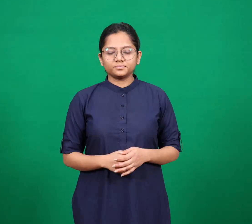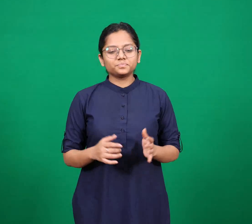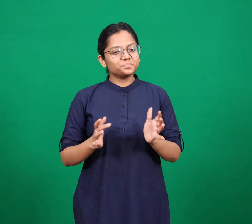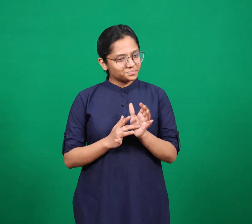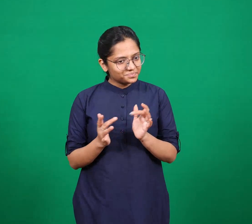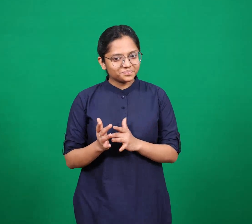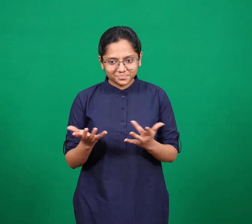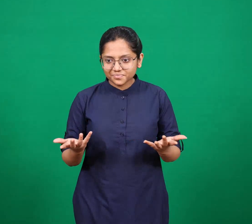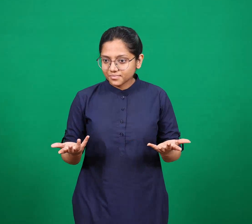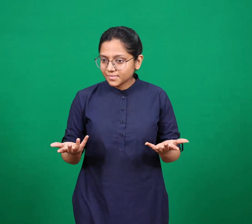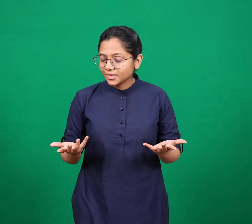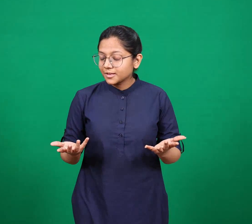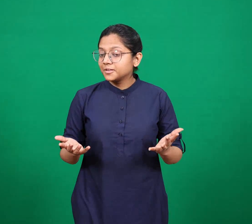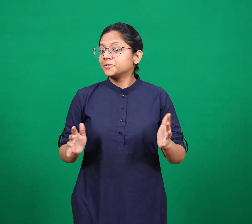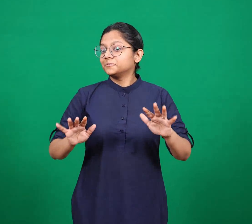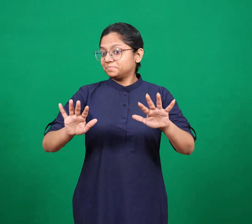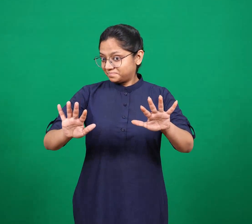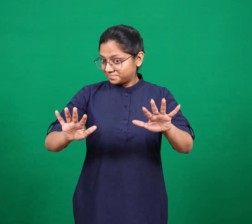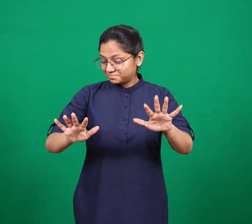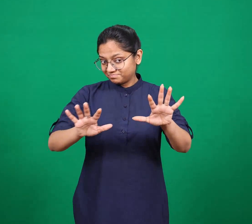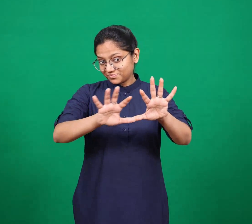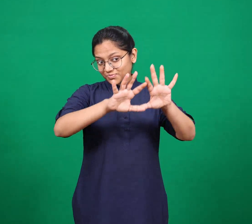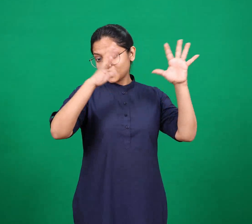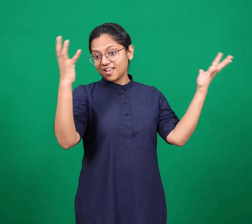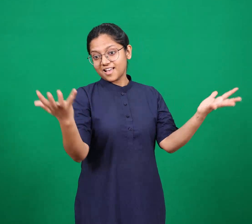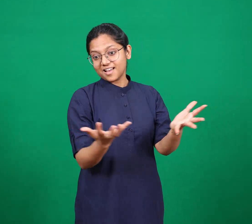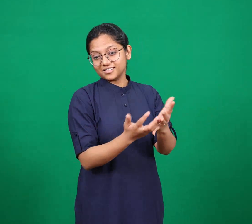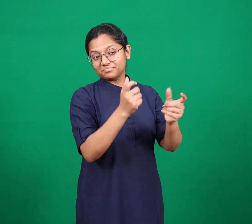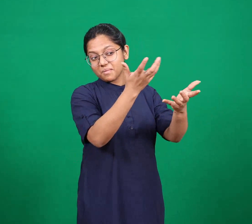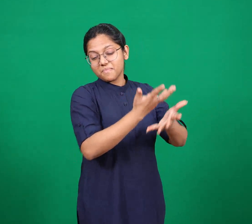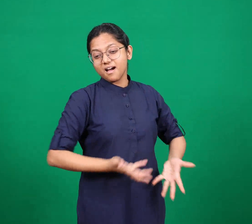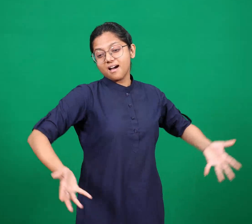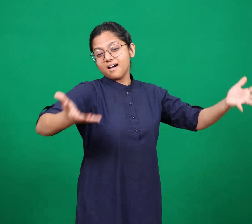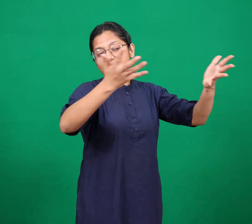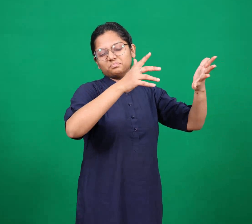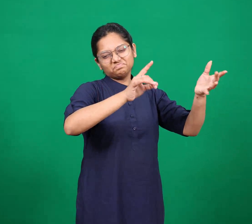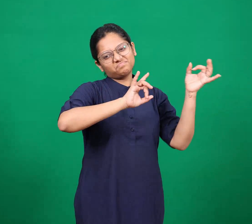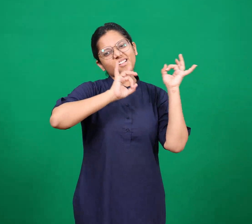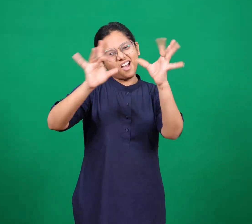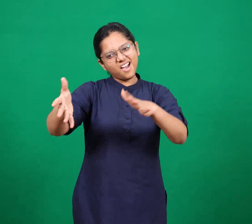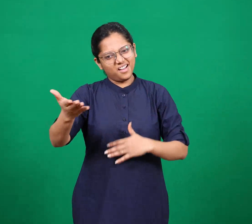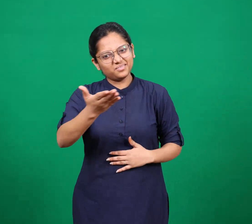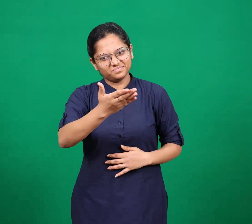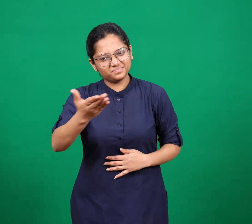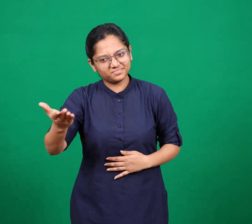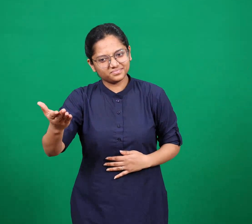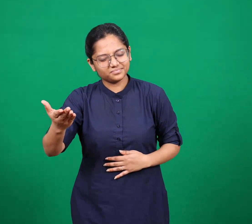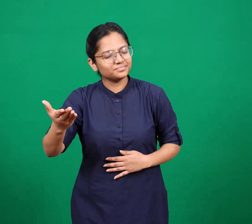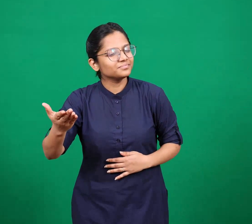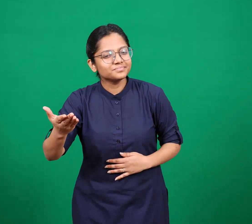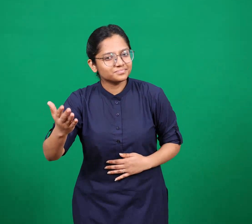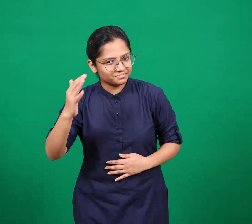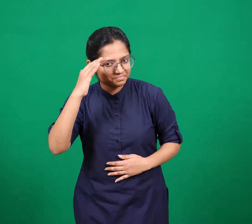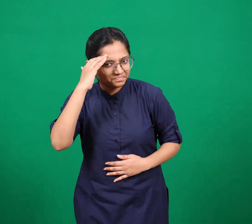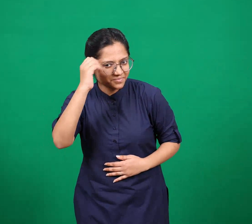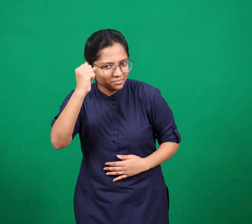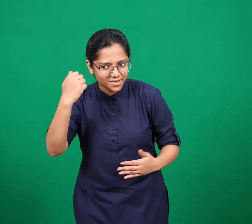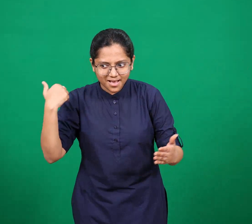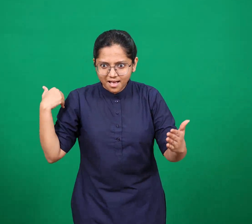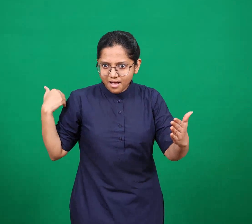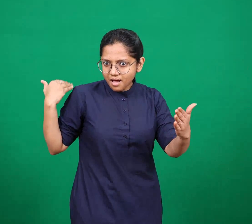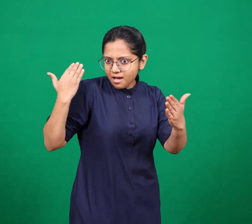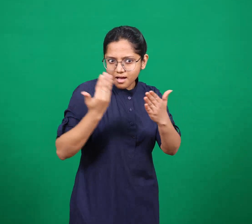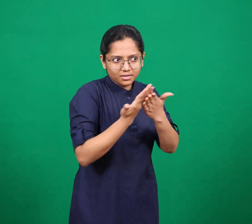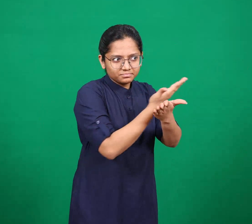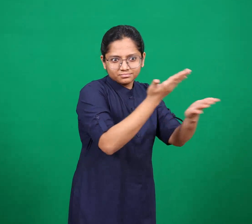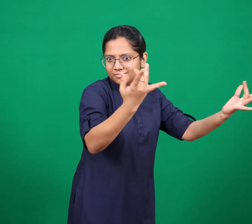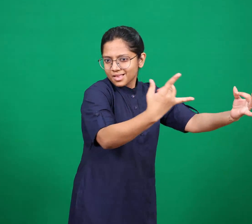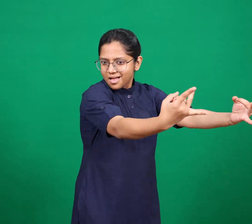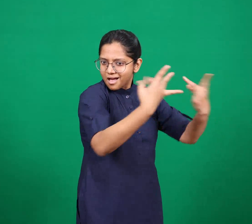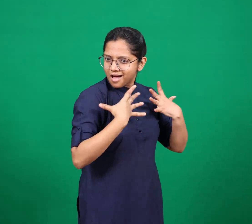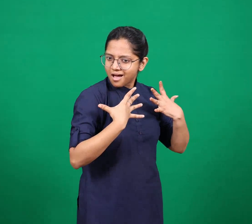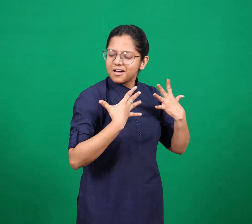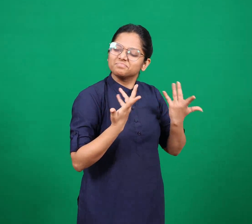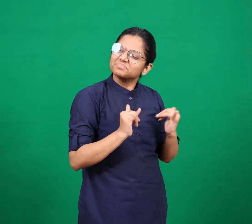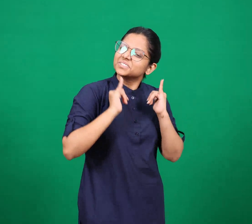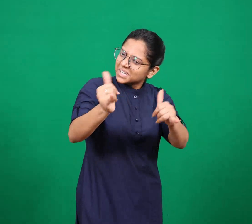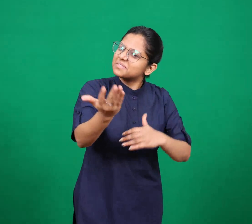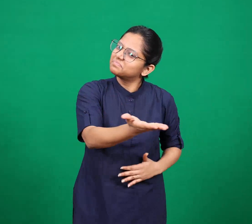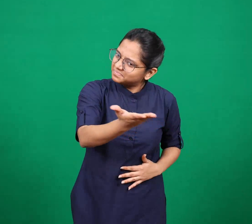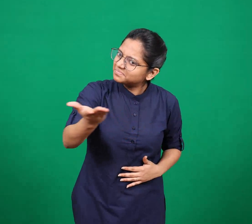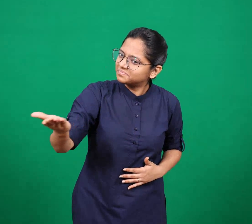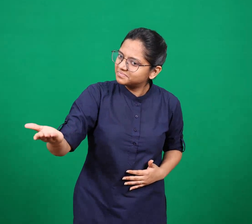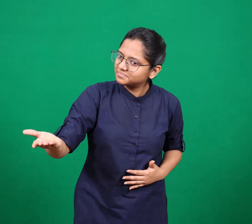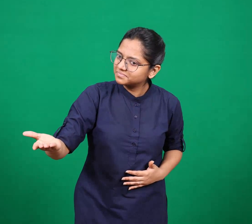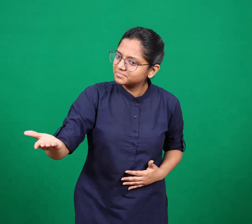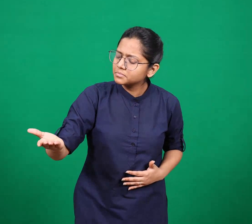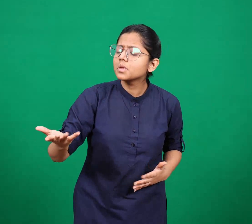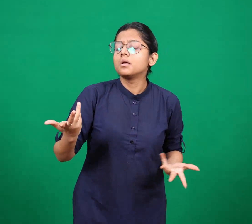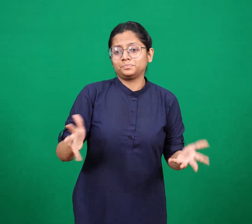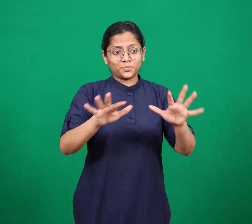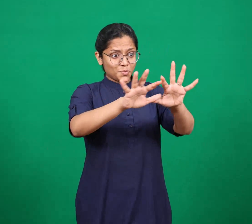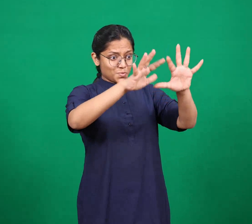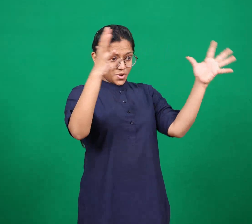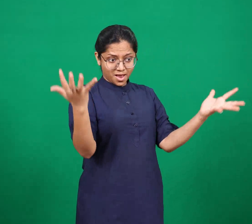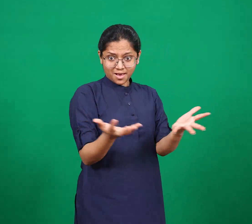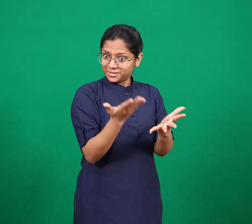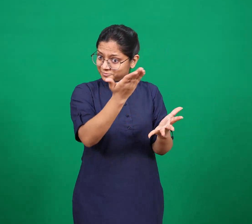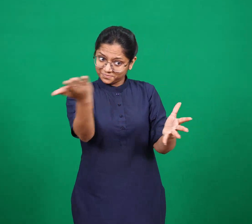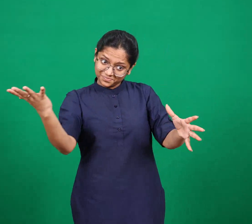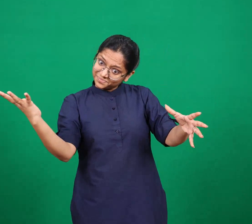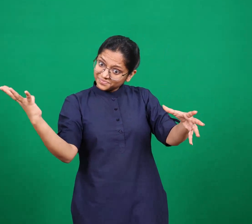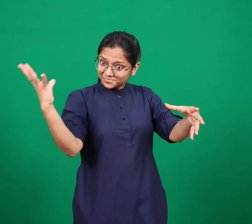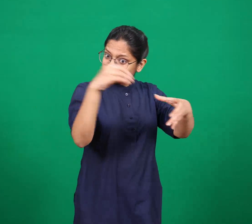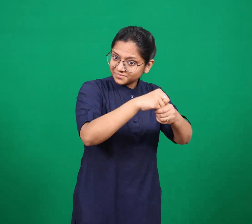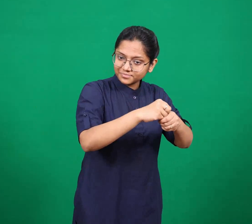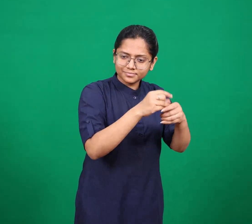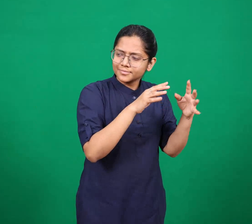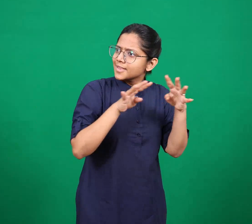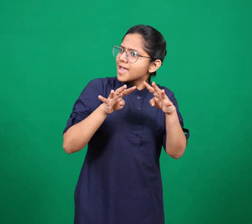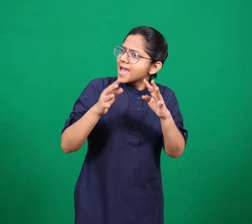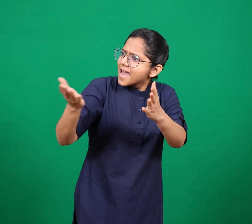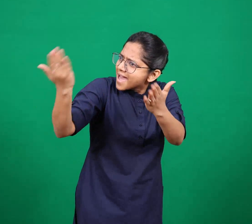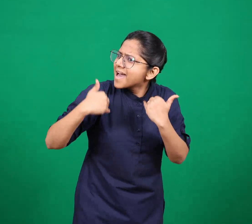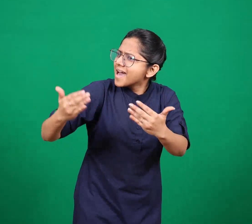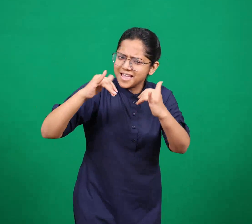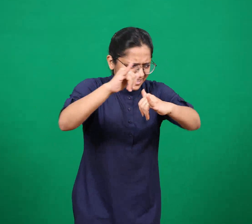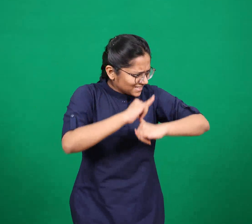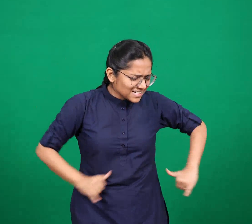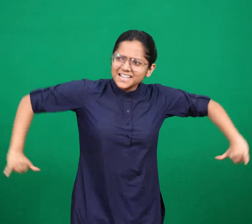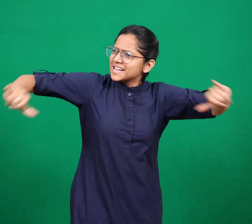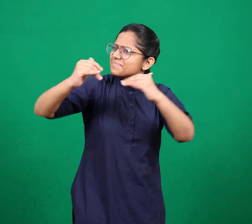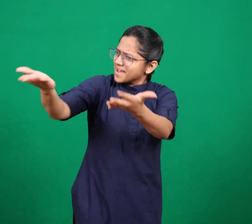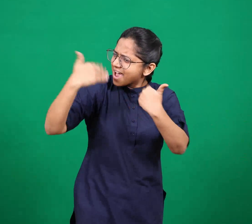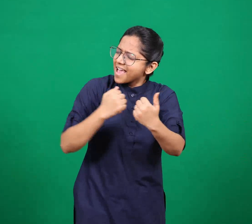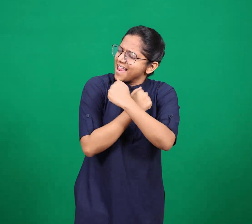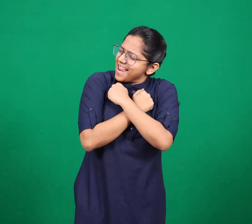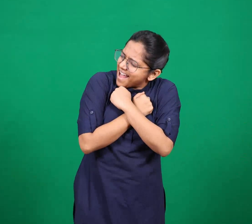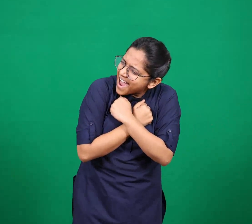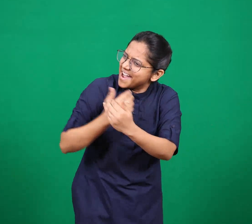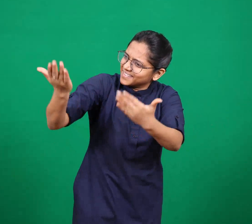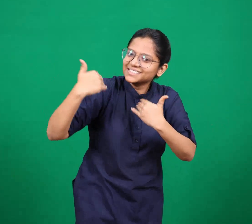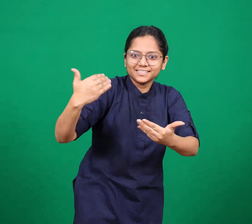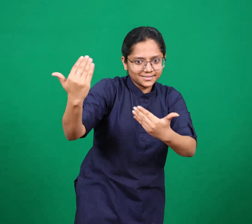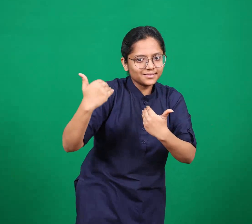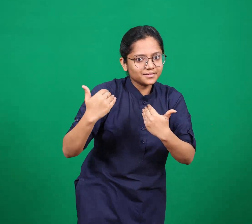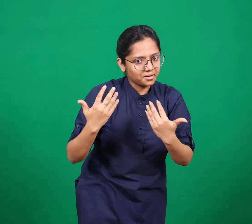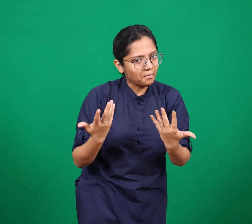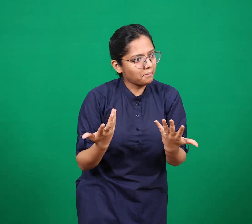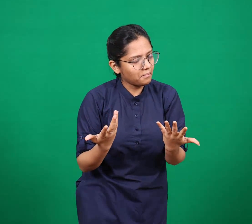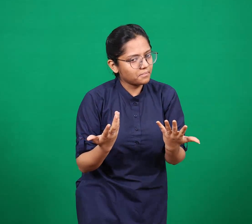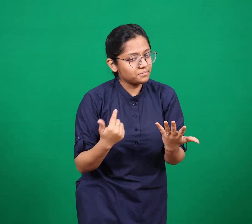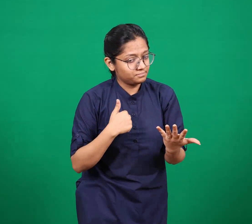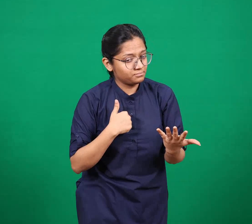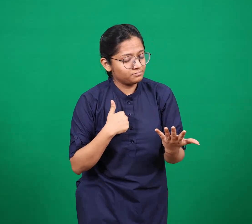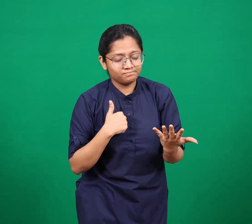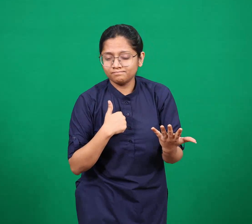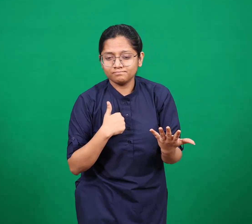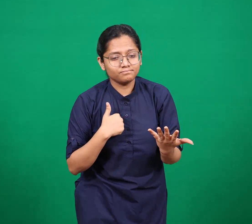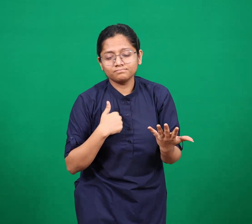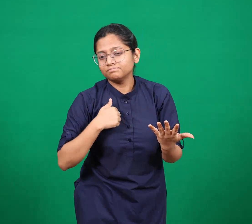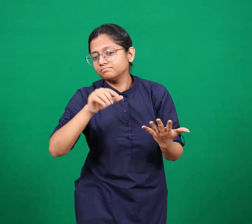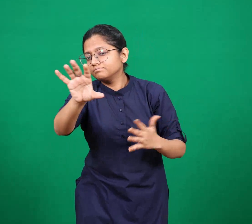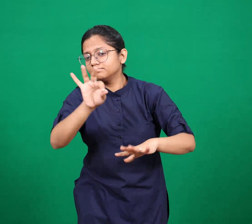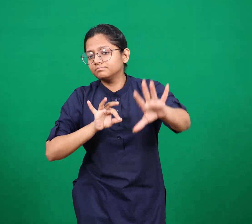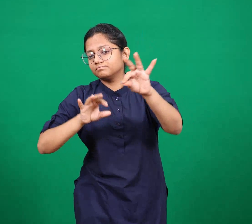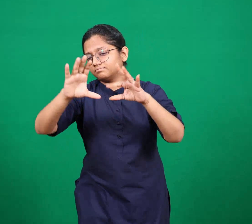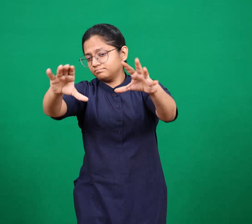If the world hates you, understand that it hated Me first. If you were of the world, it would love you as its own.